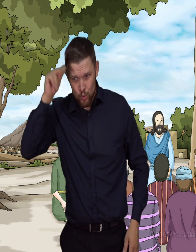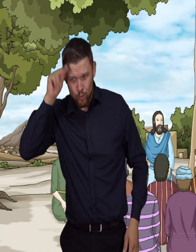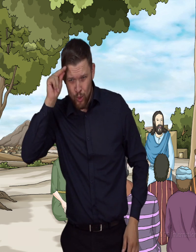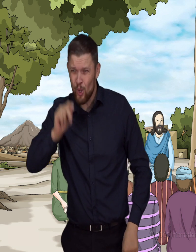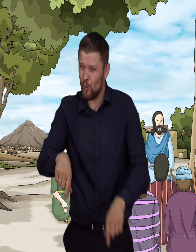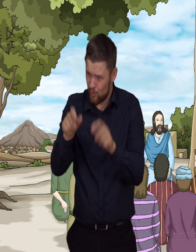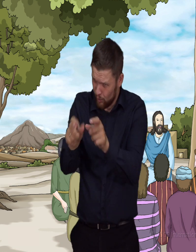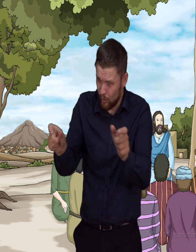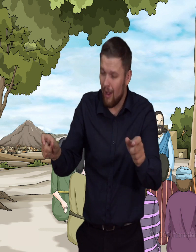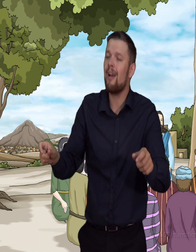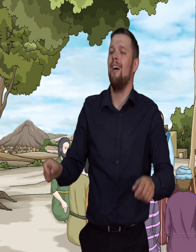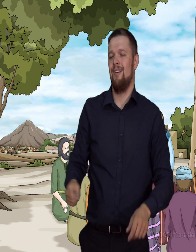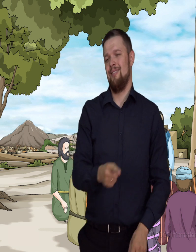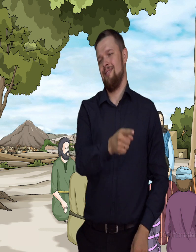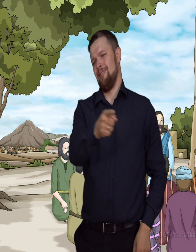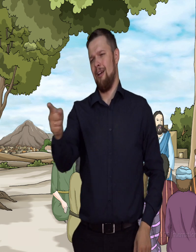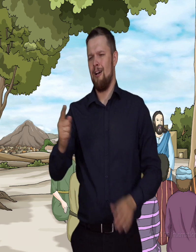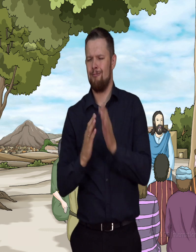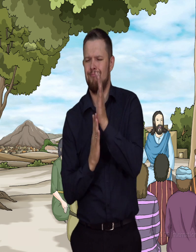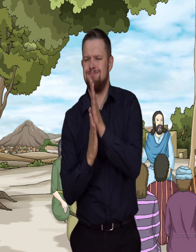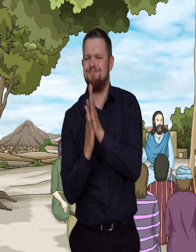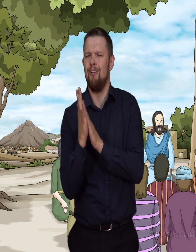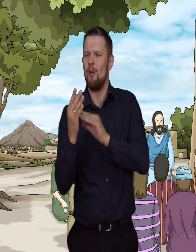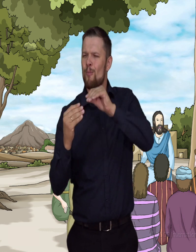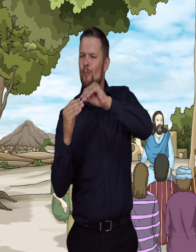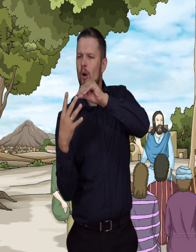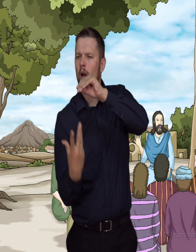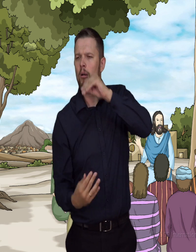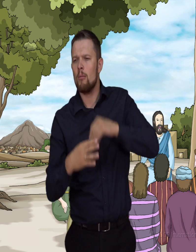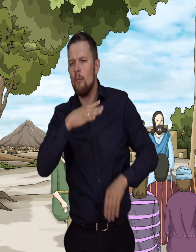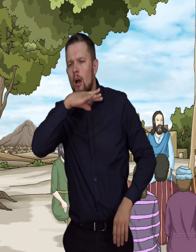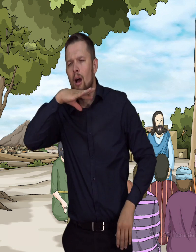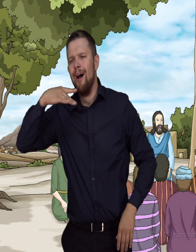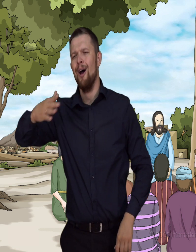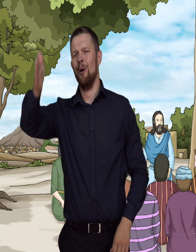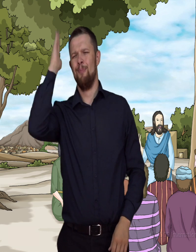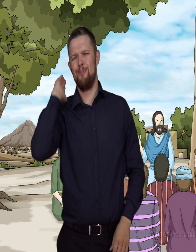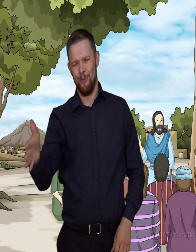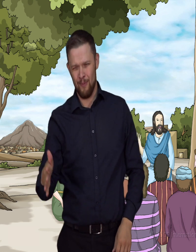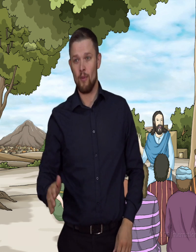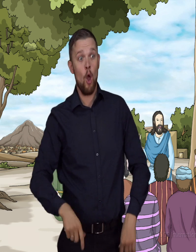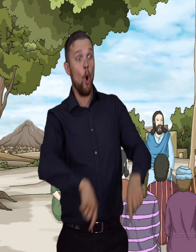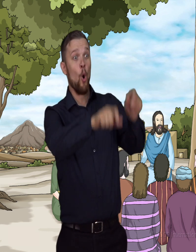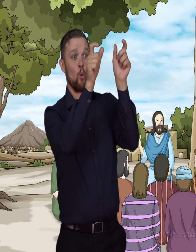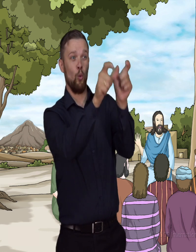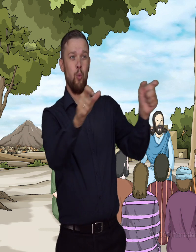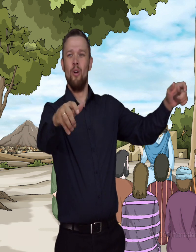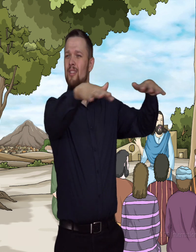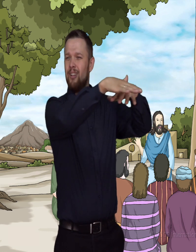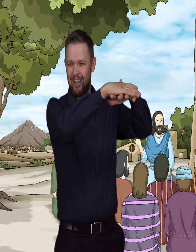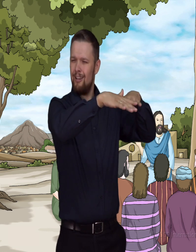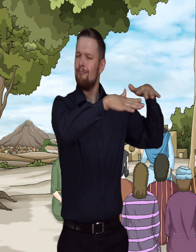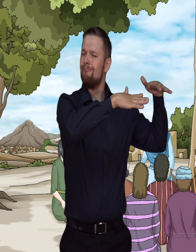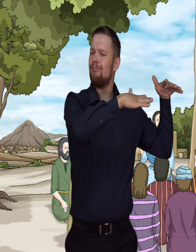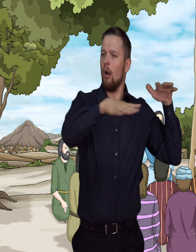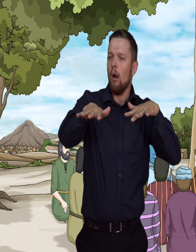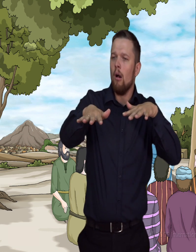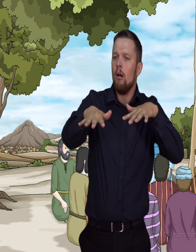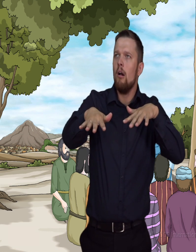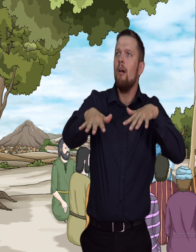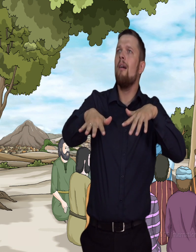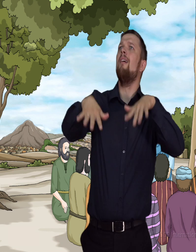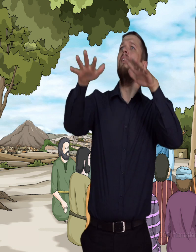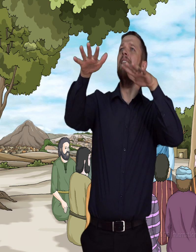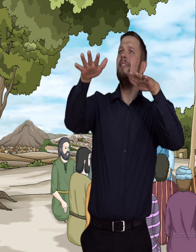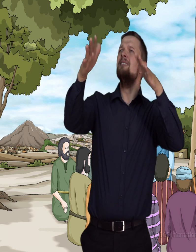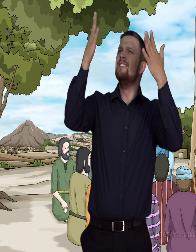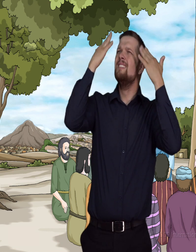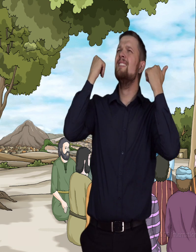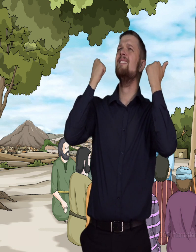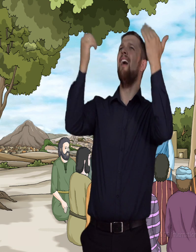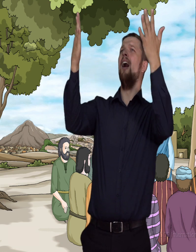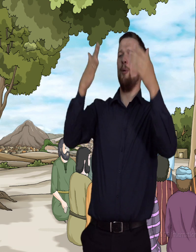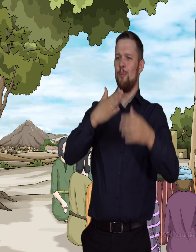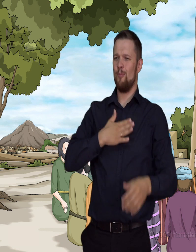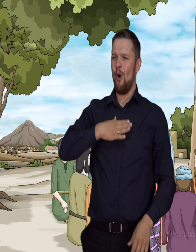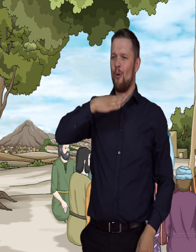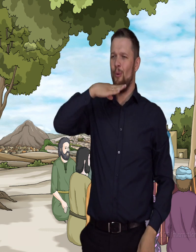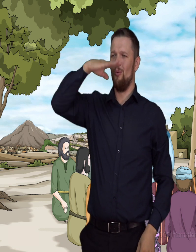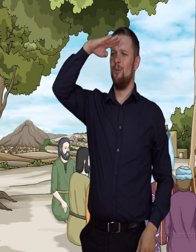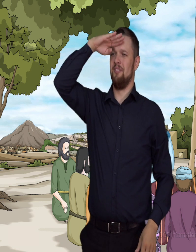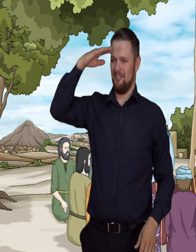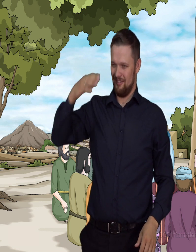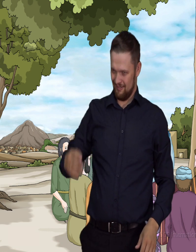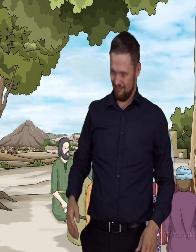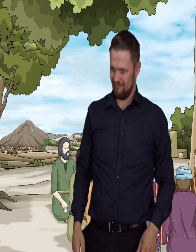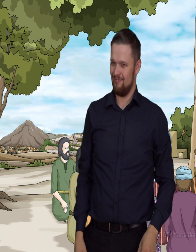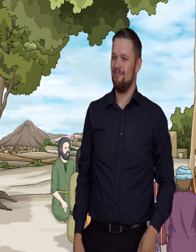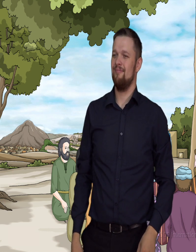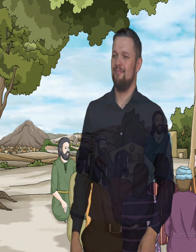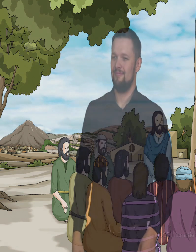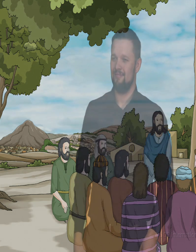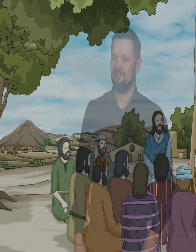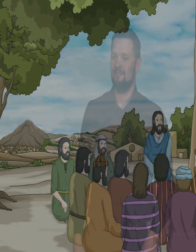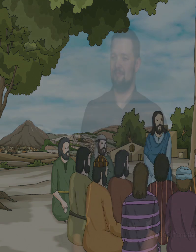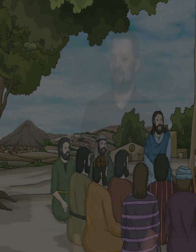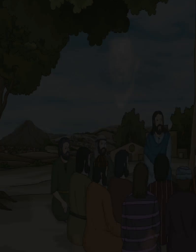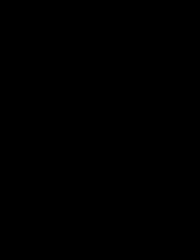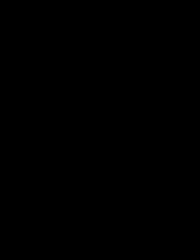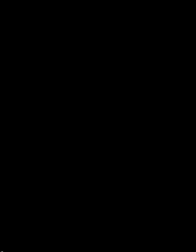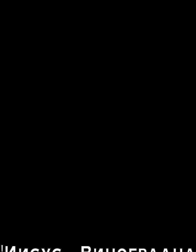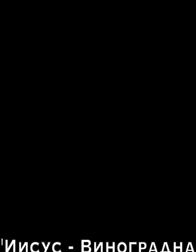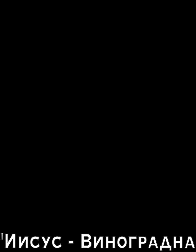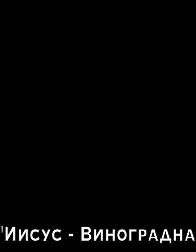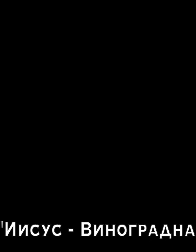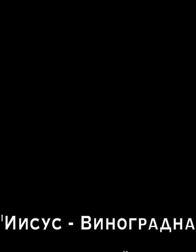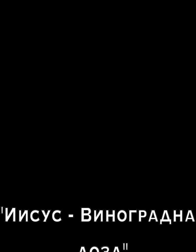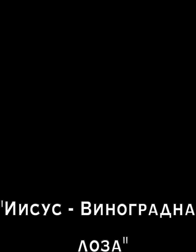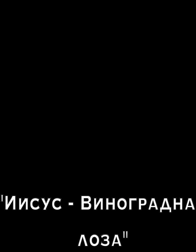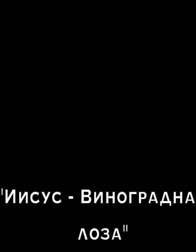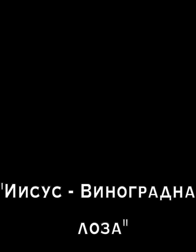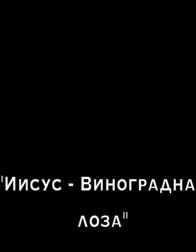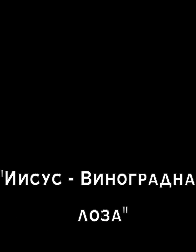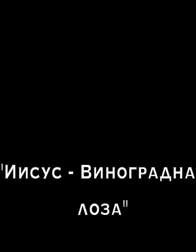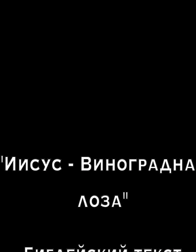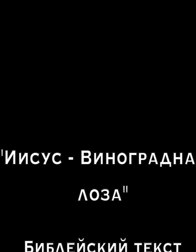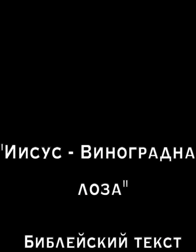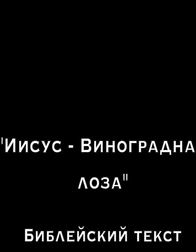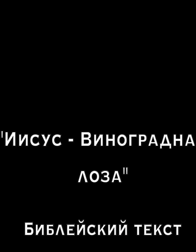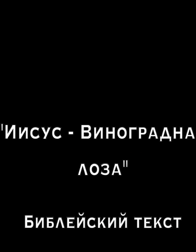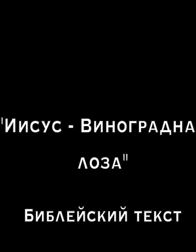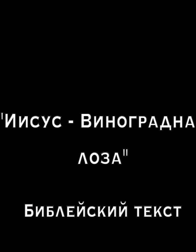This is to My Father’s glory, that you bear much fruit, proving yourselves to be My disciples.